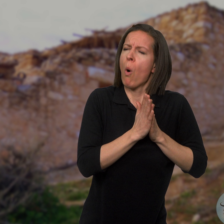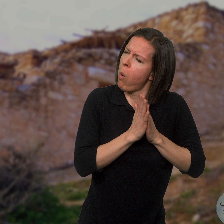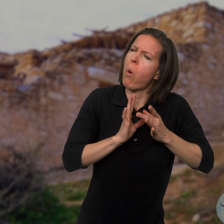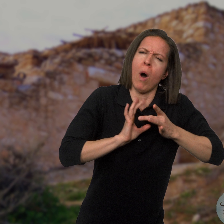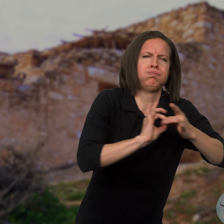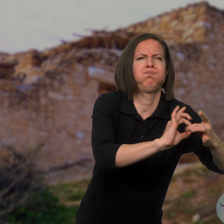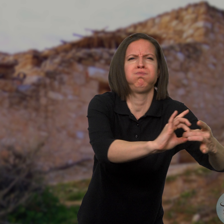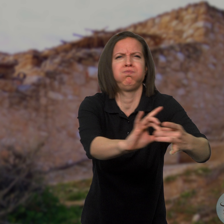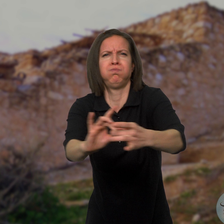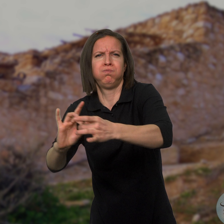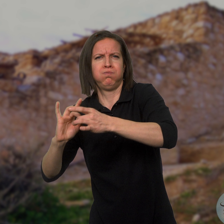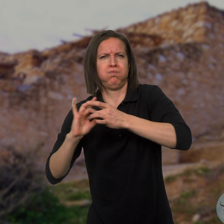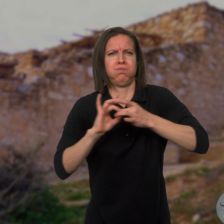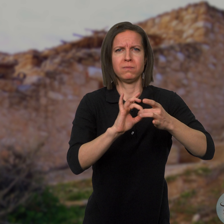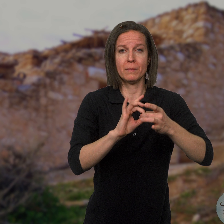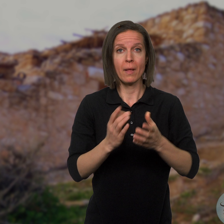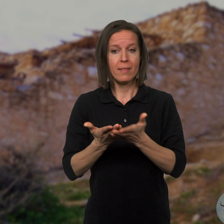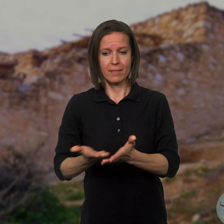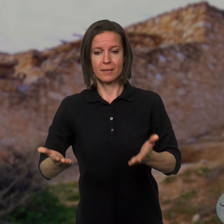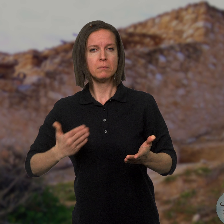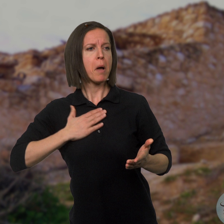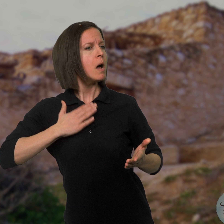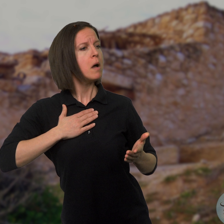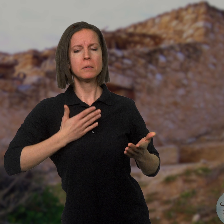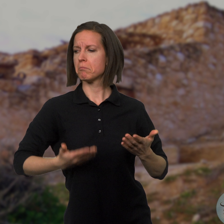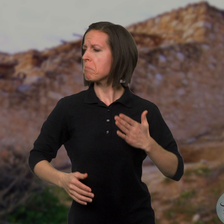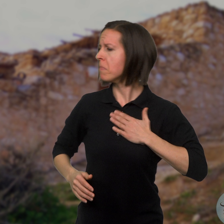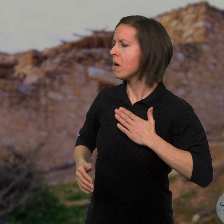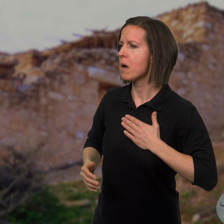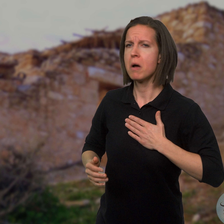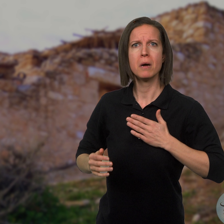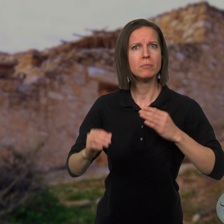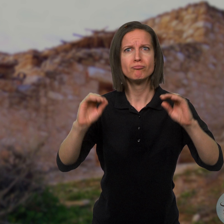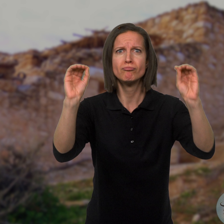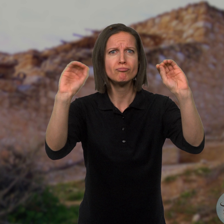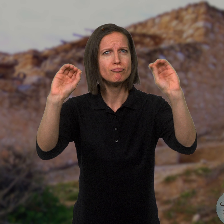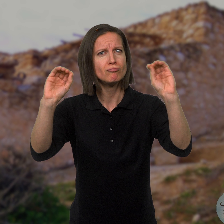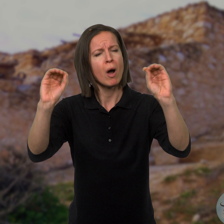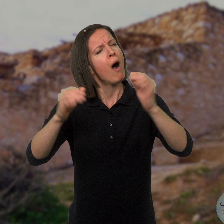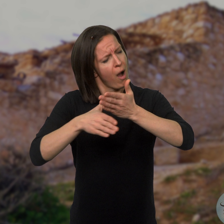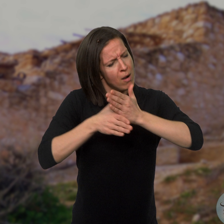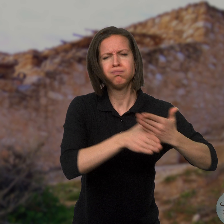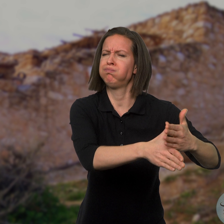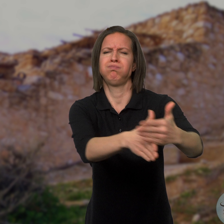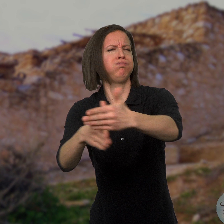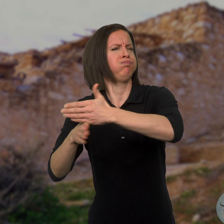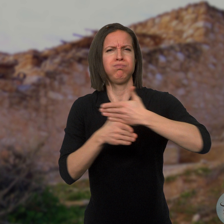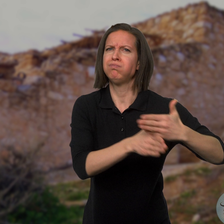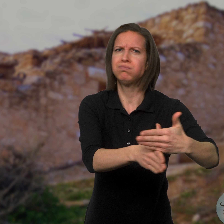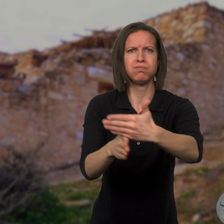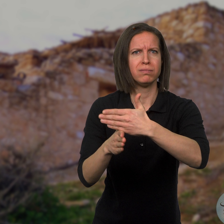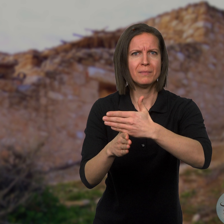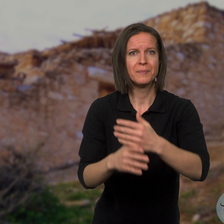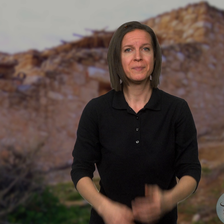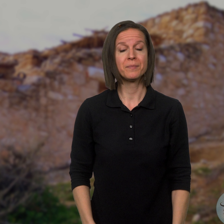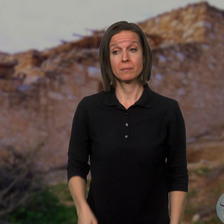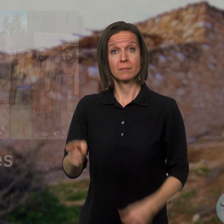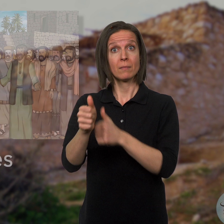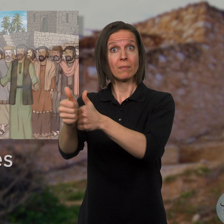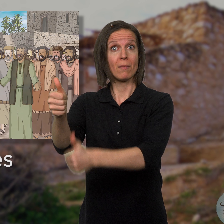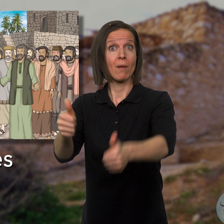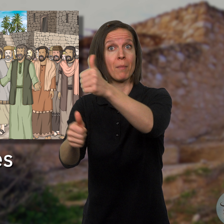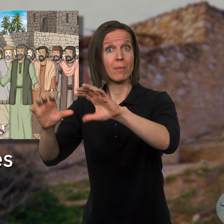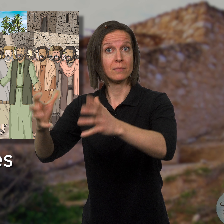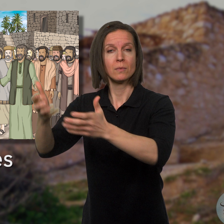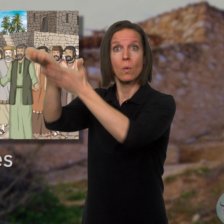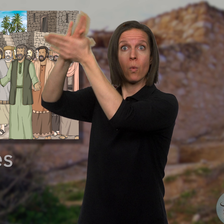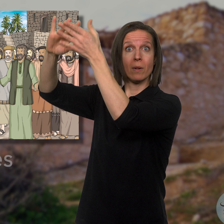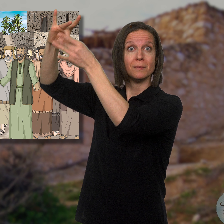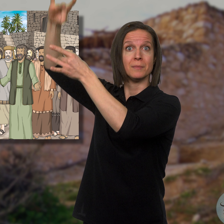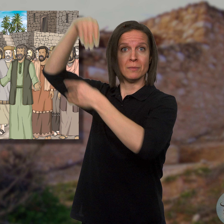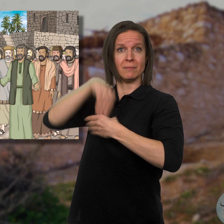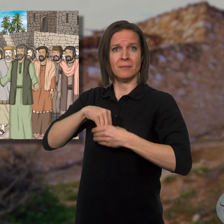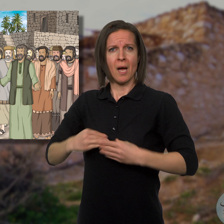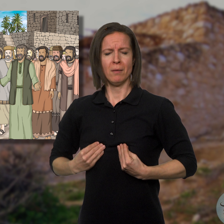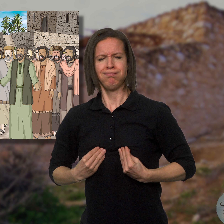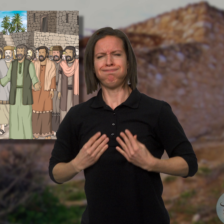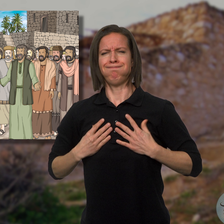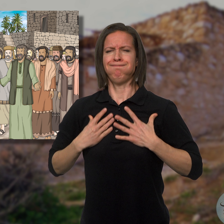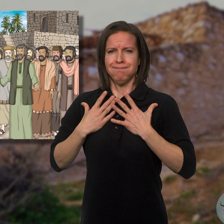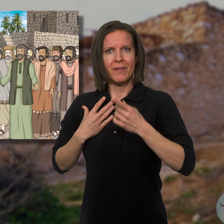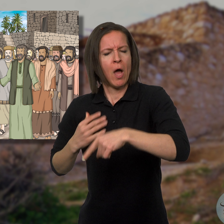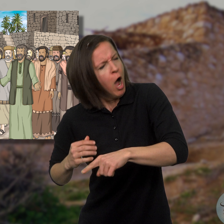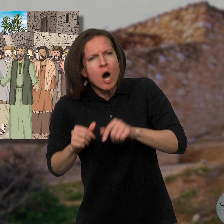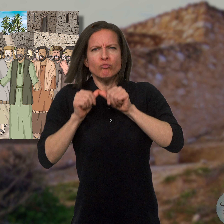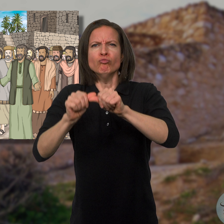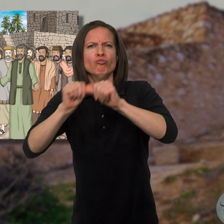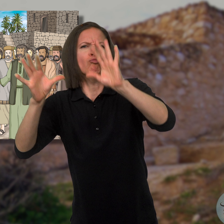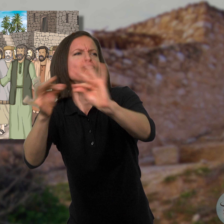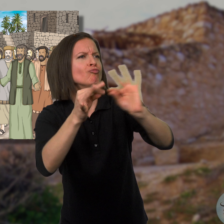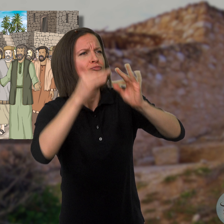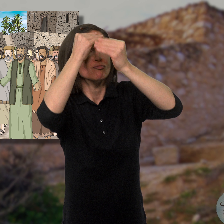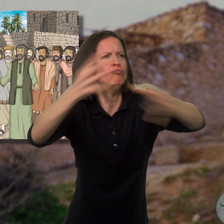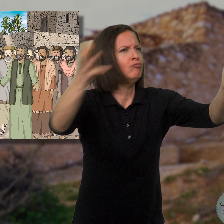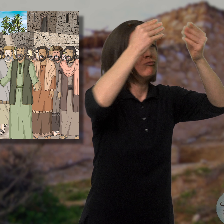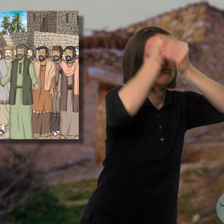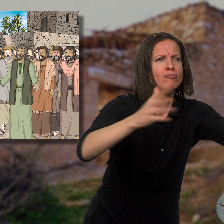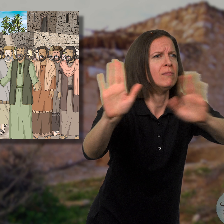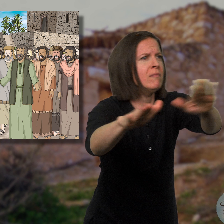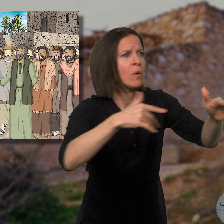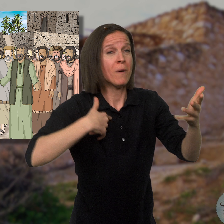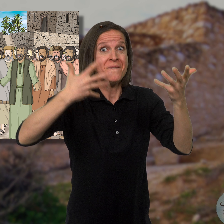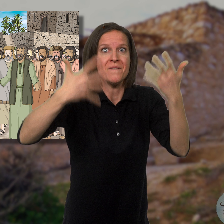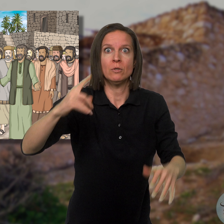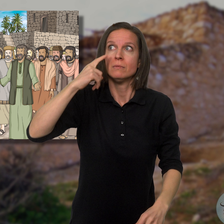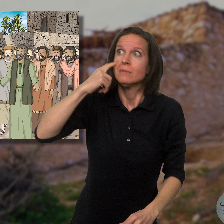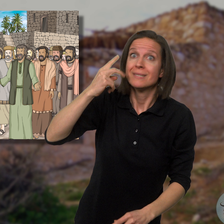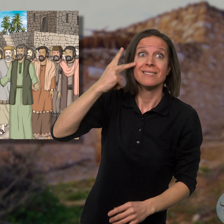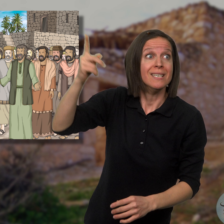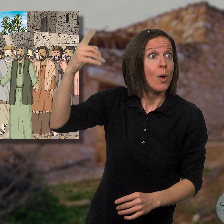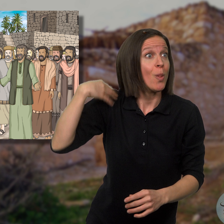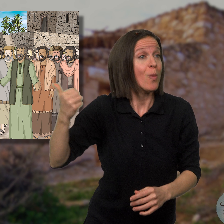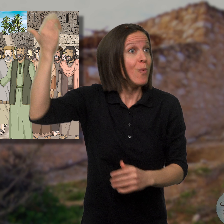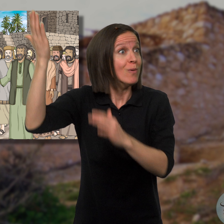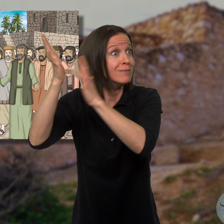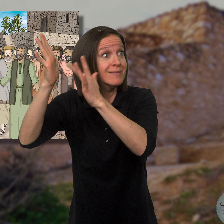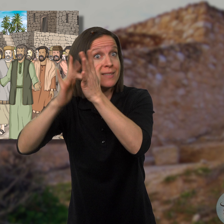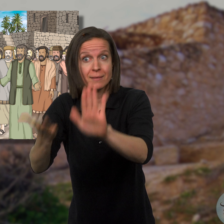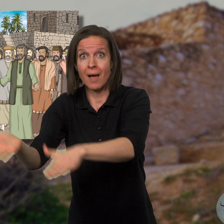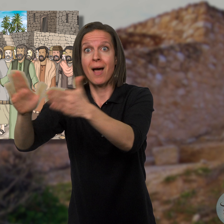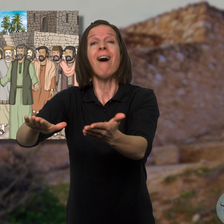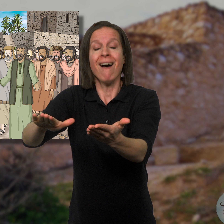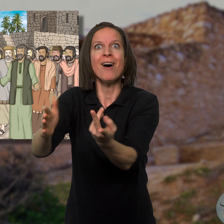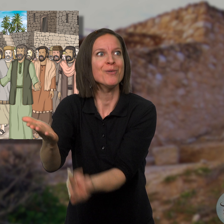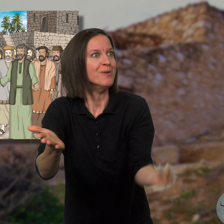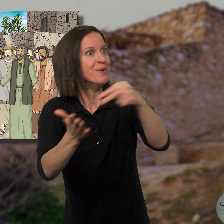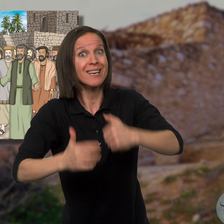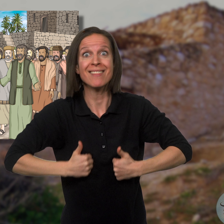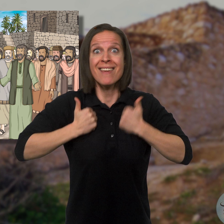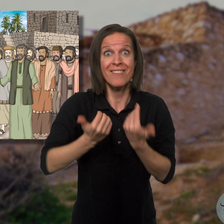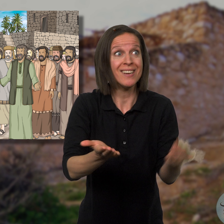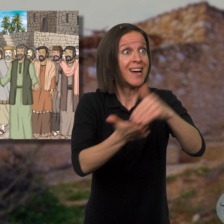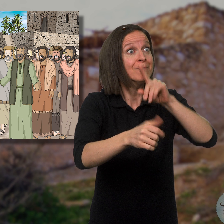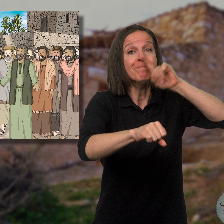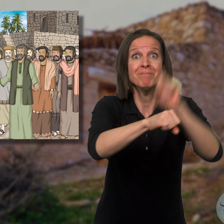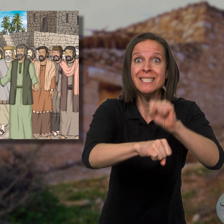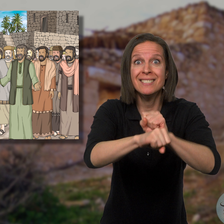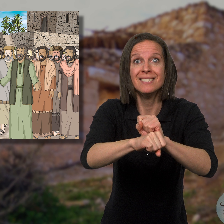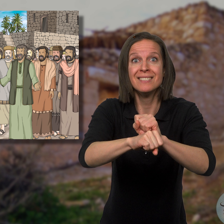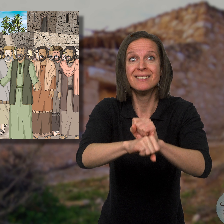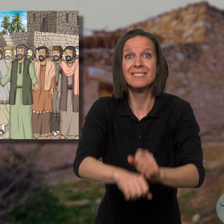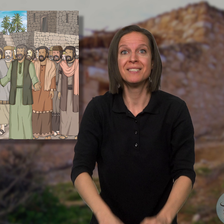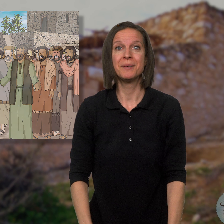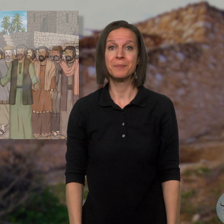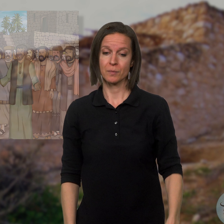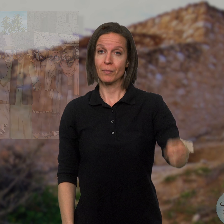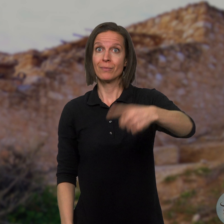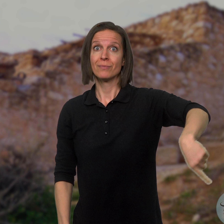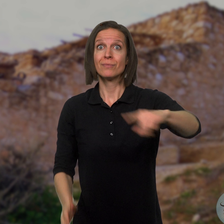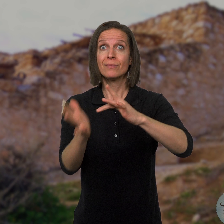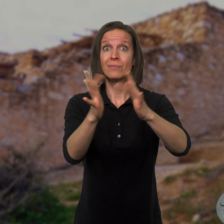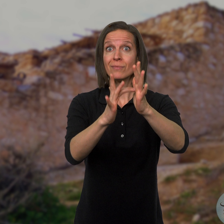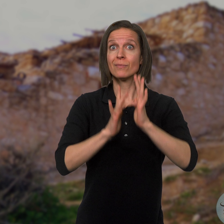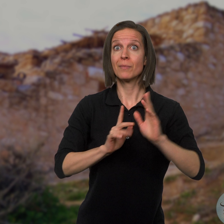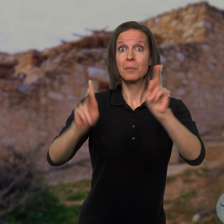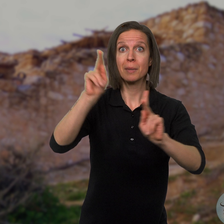No one claimed that any of his possessions was his own, but they shared everything they owned.